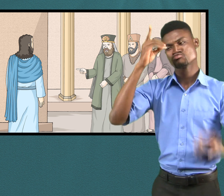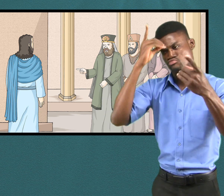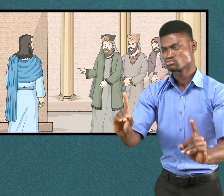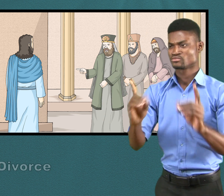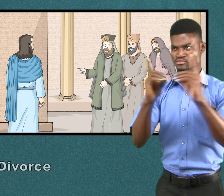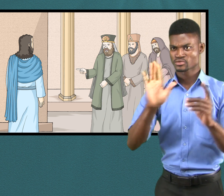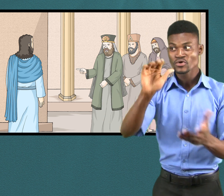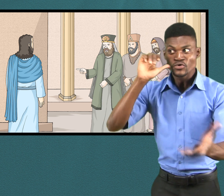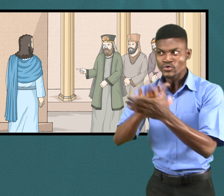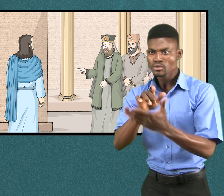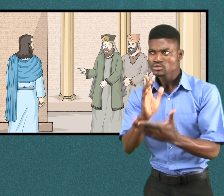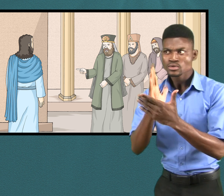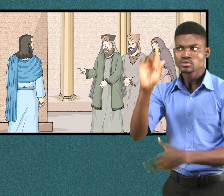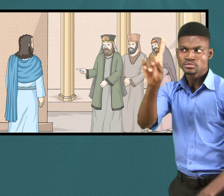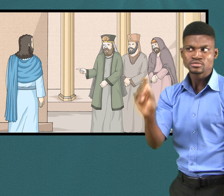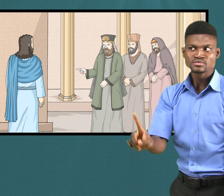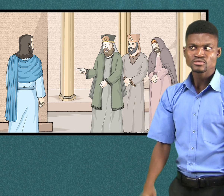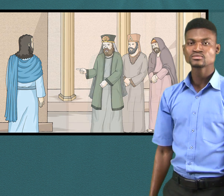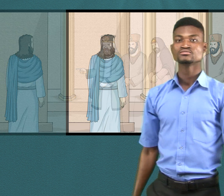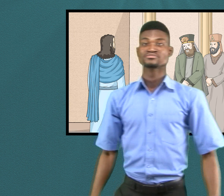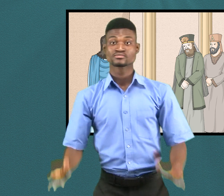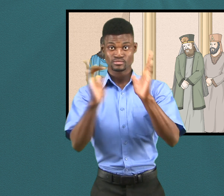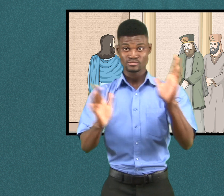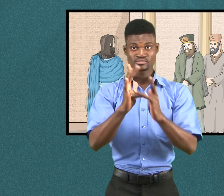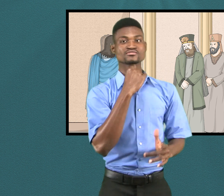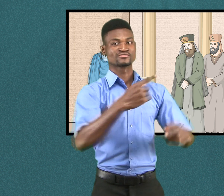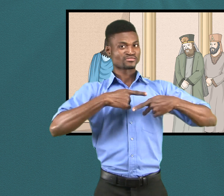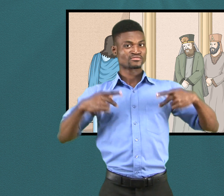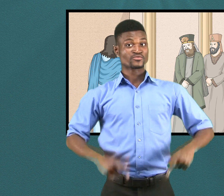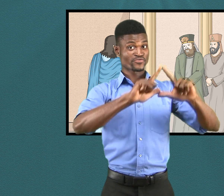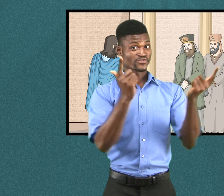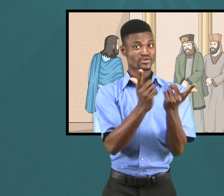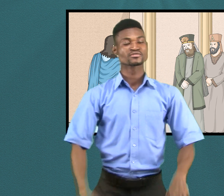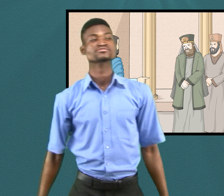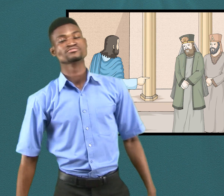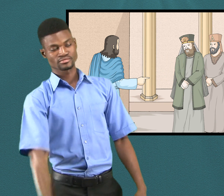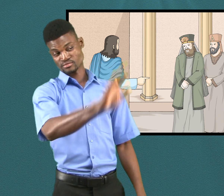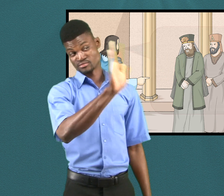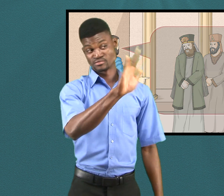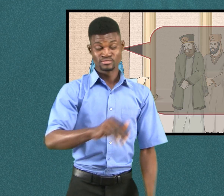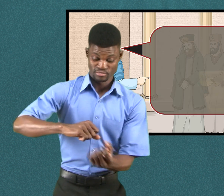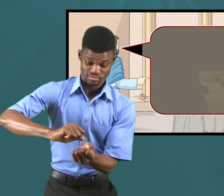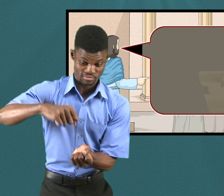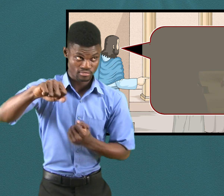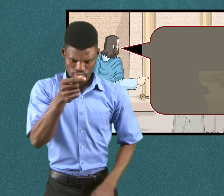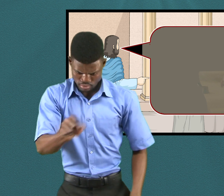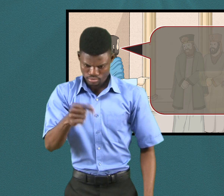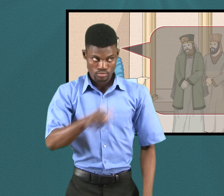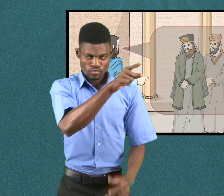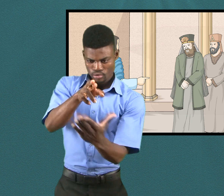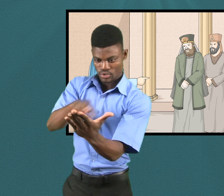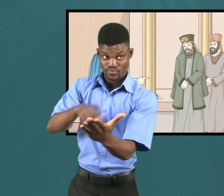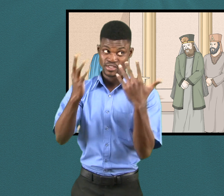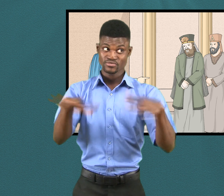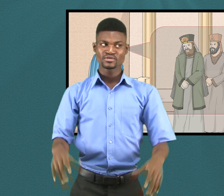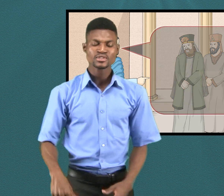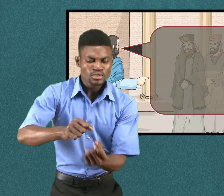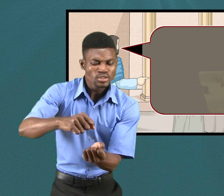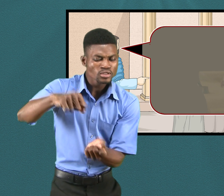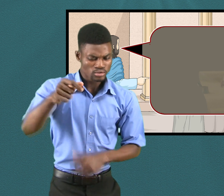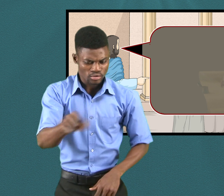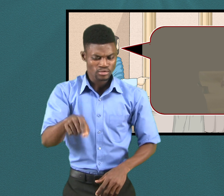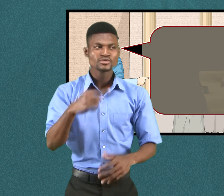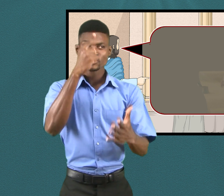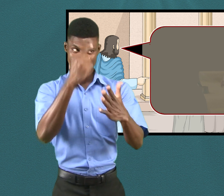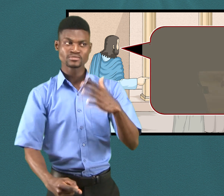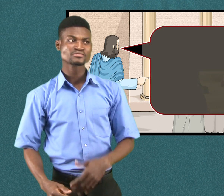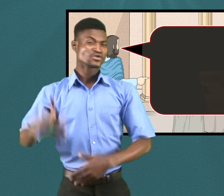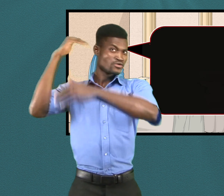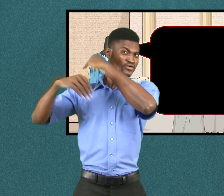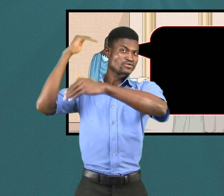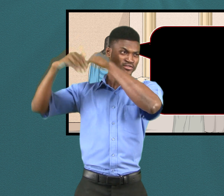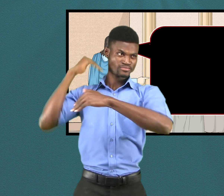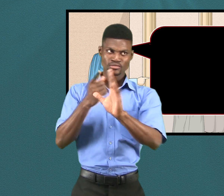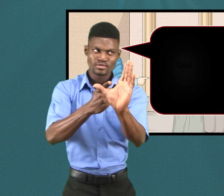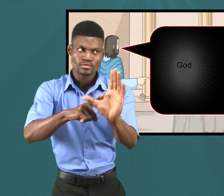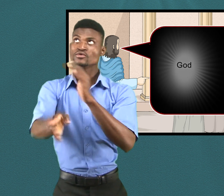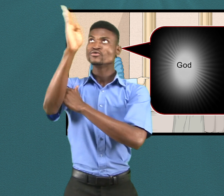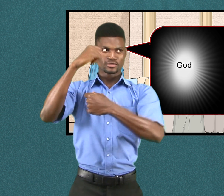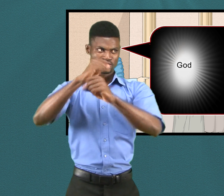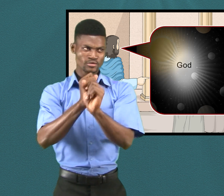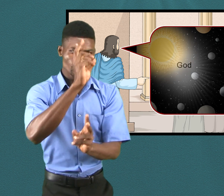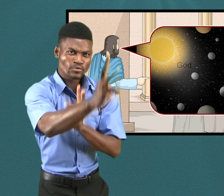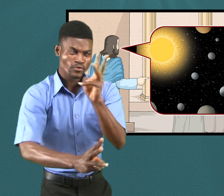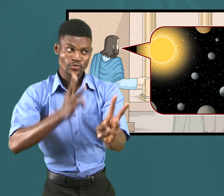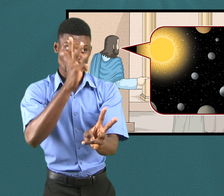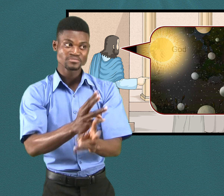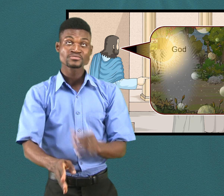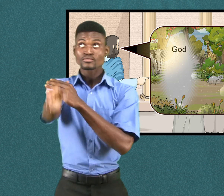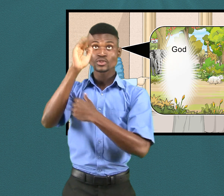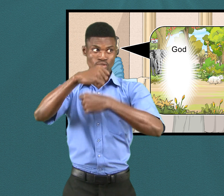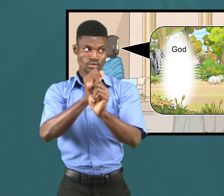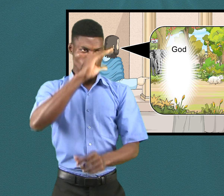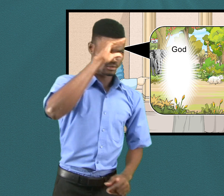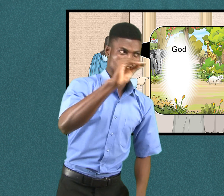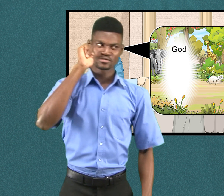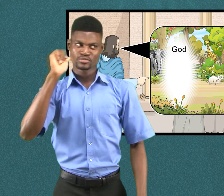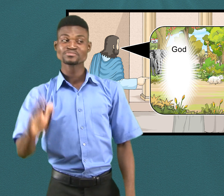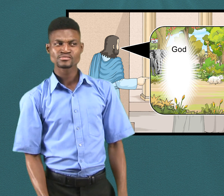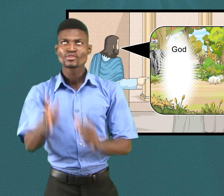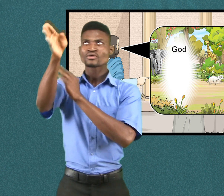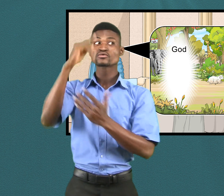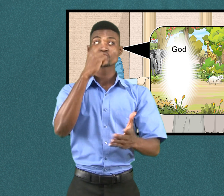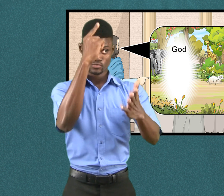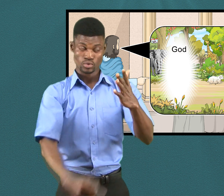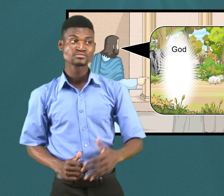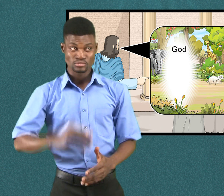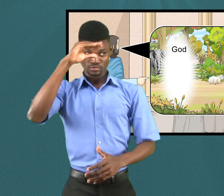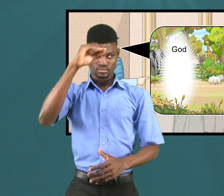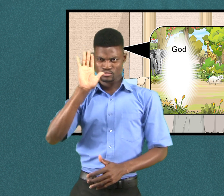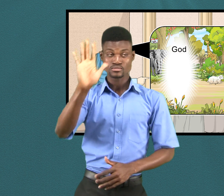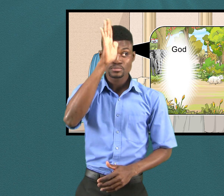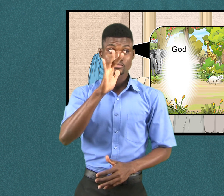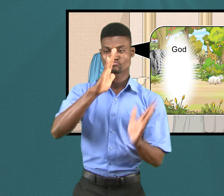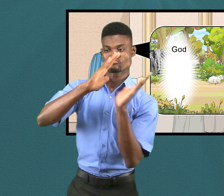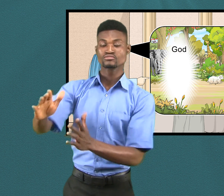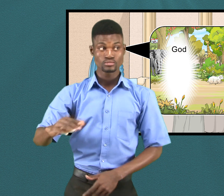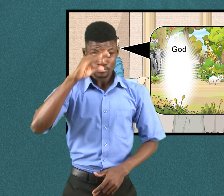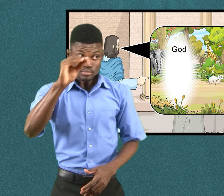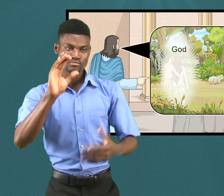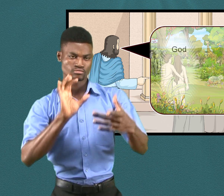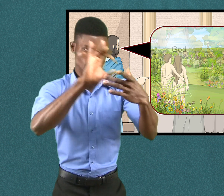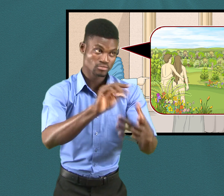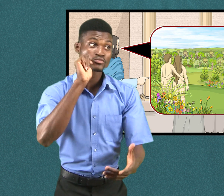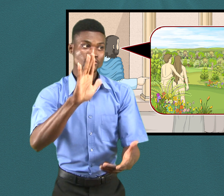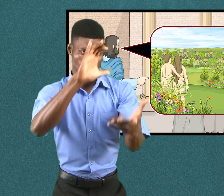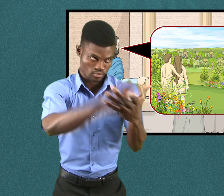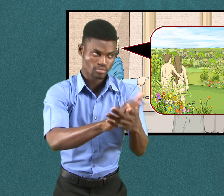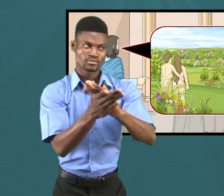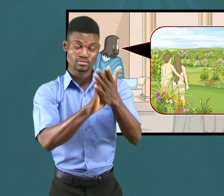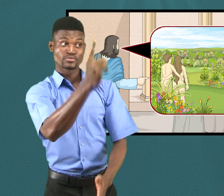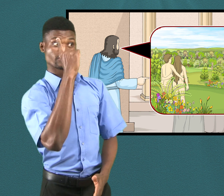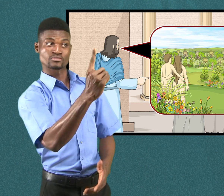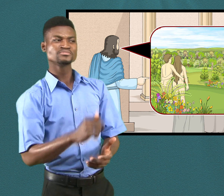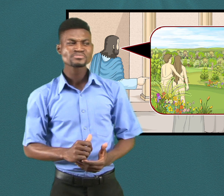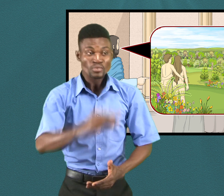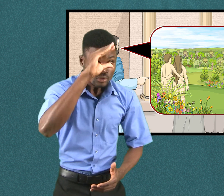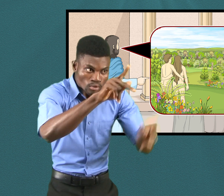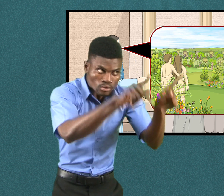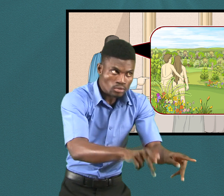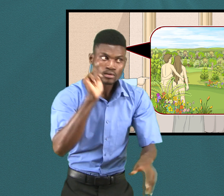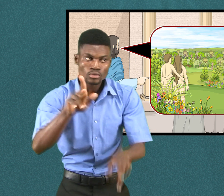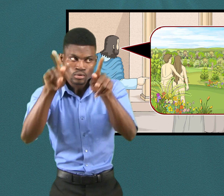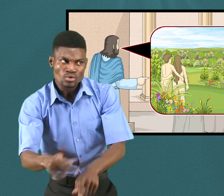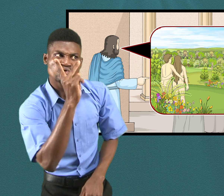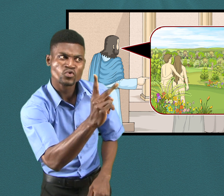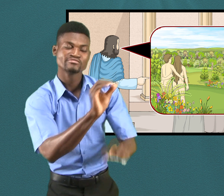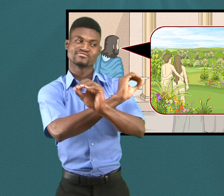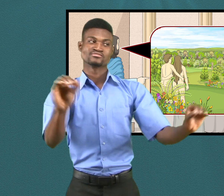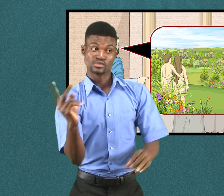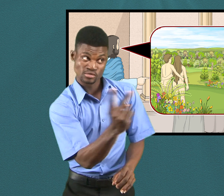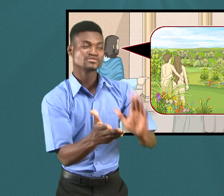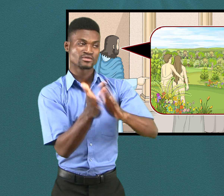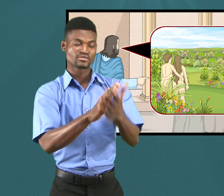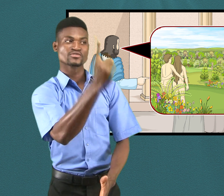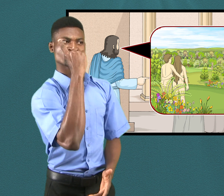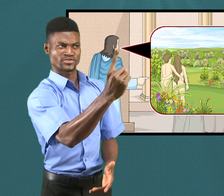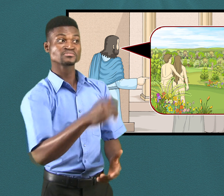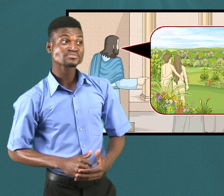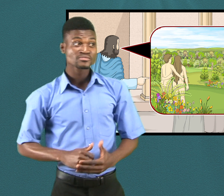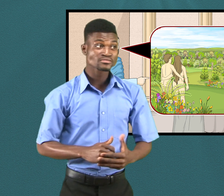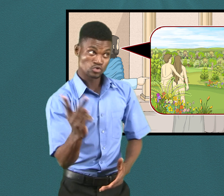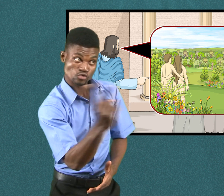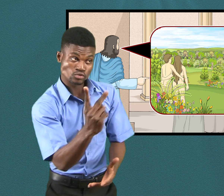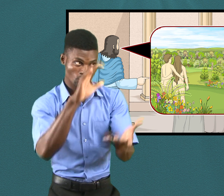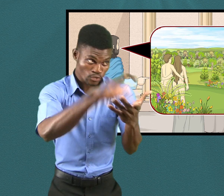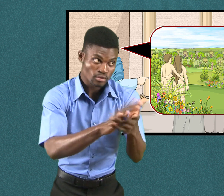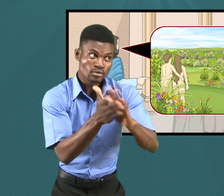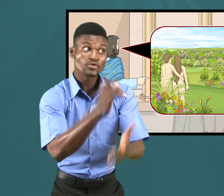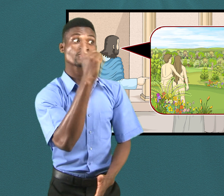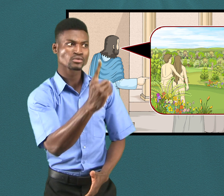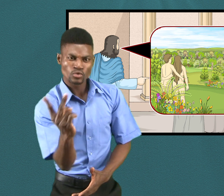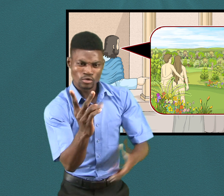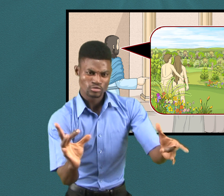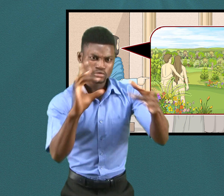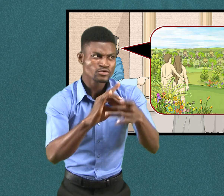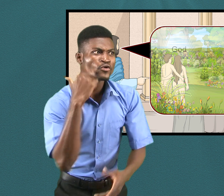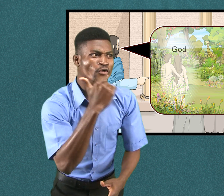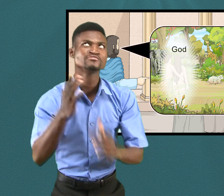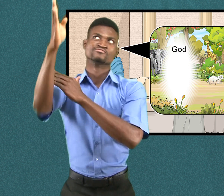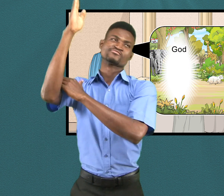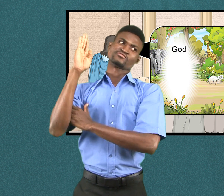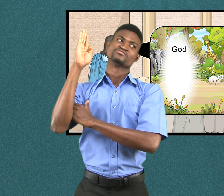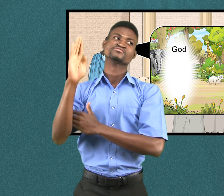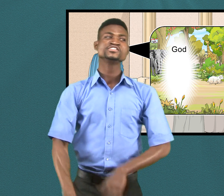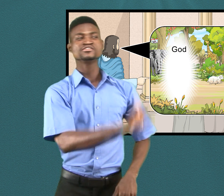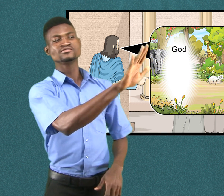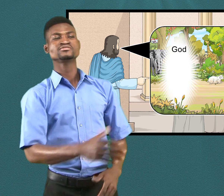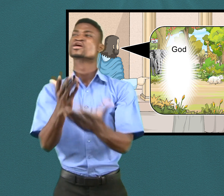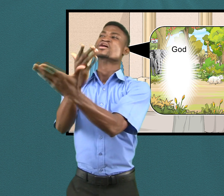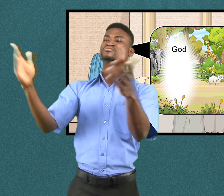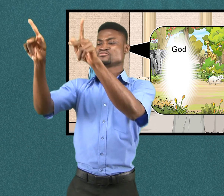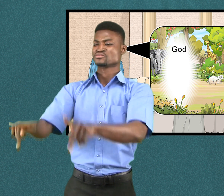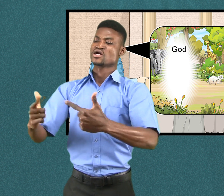Jesus answered, “Have you not read that from the beginning the Creator ‘made them male and female,’ and said, ‘For this reason a man will leave his father and mother and be united to his wife, and the two will become one flesh’?